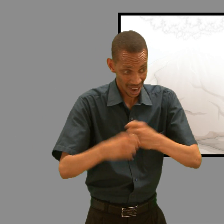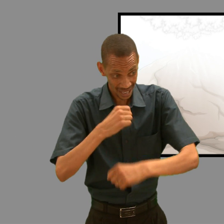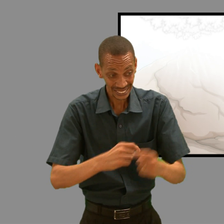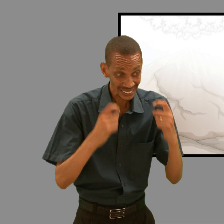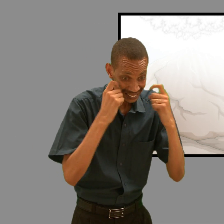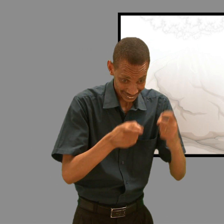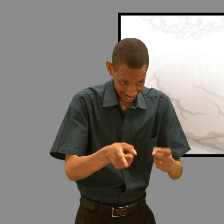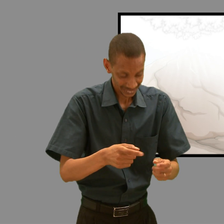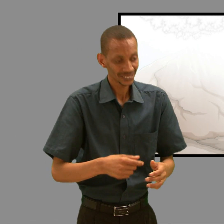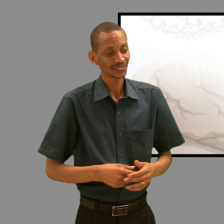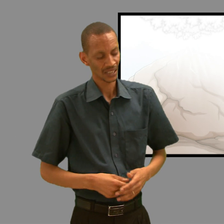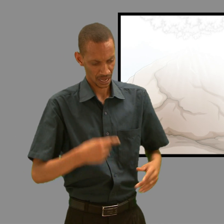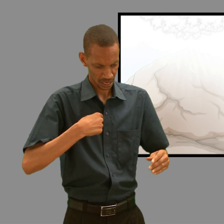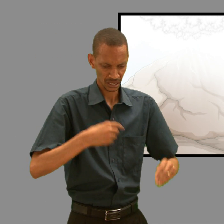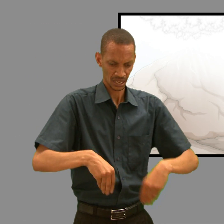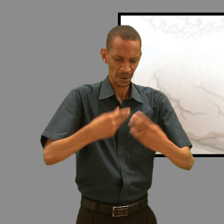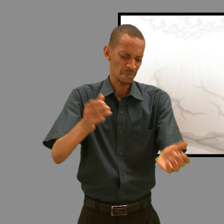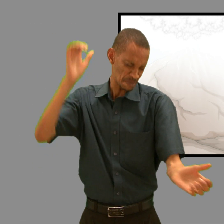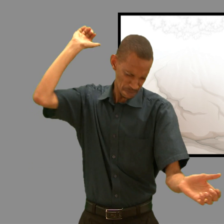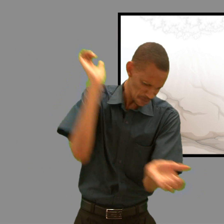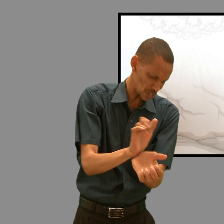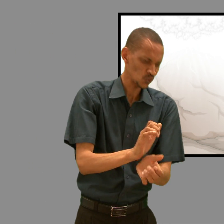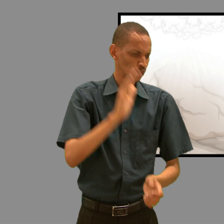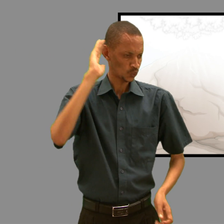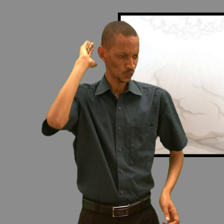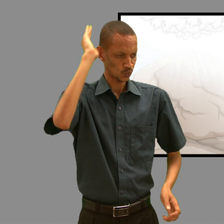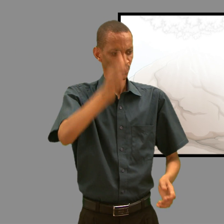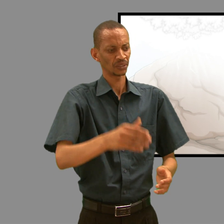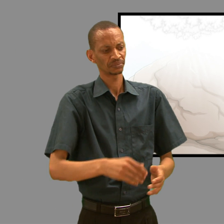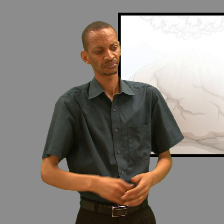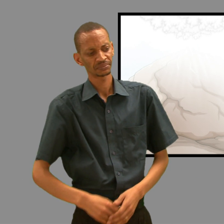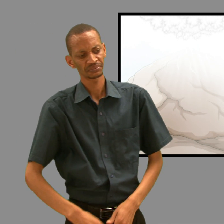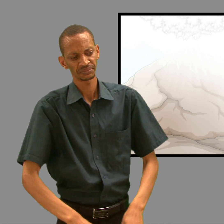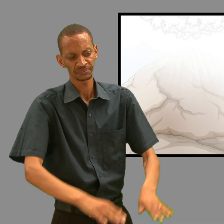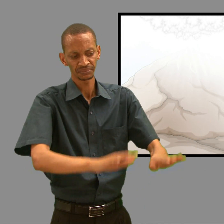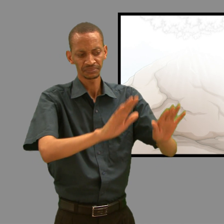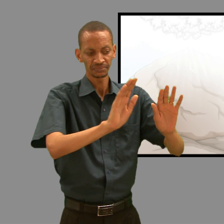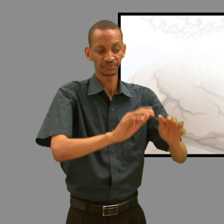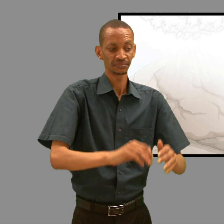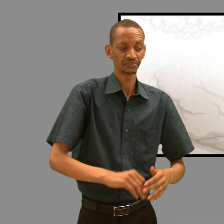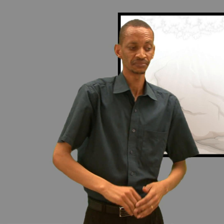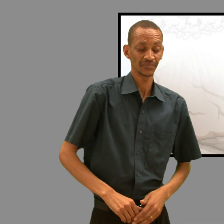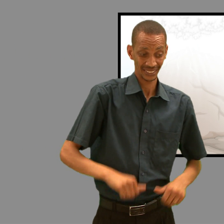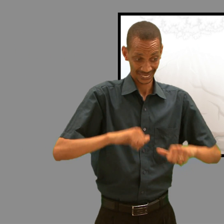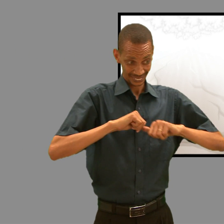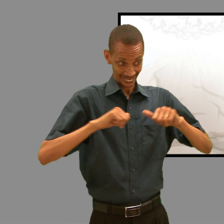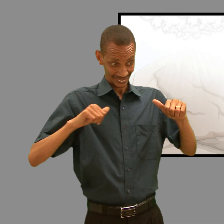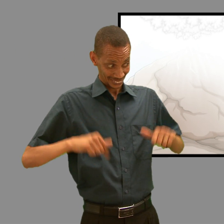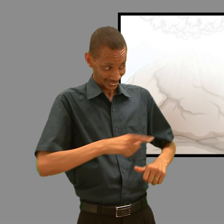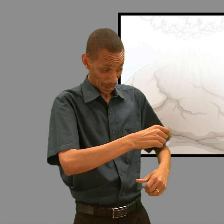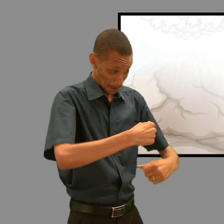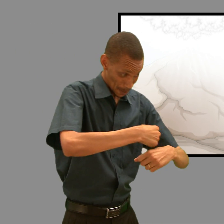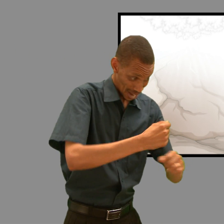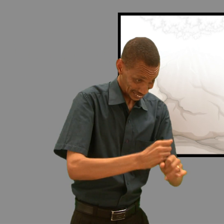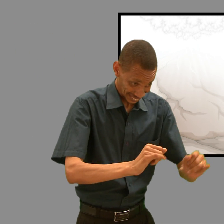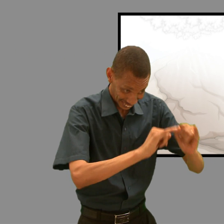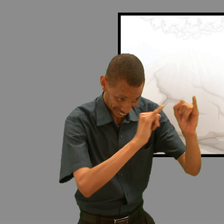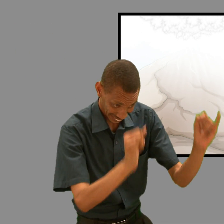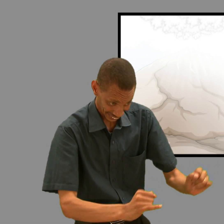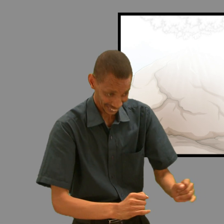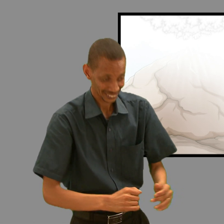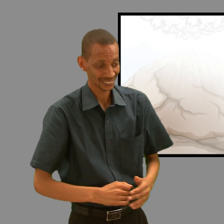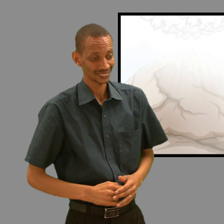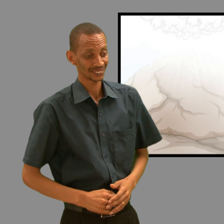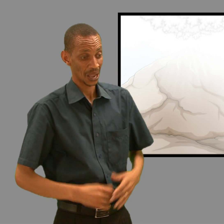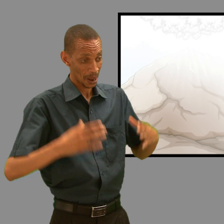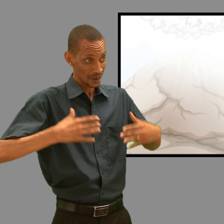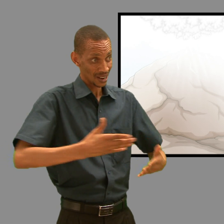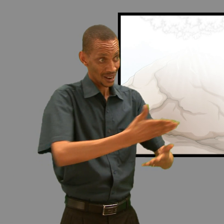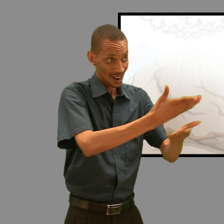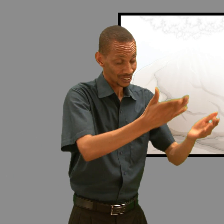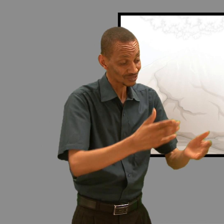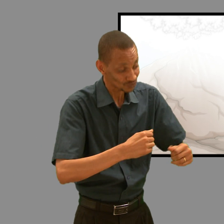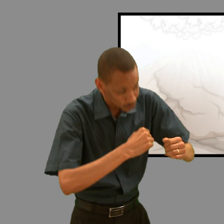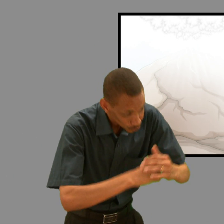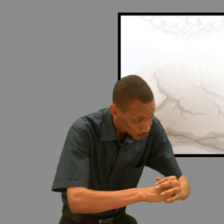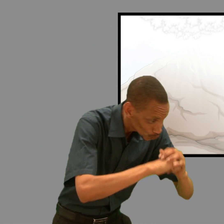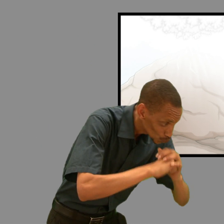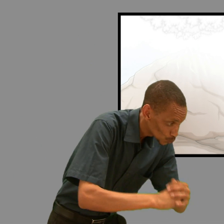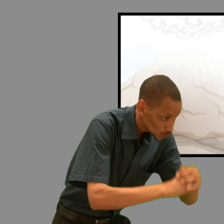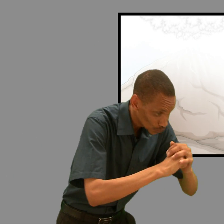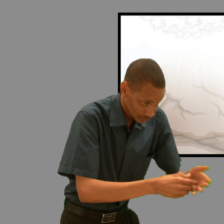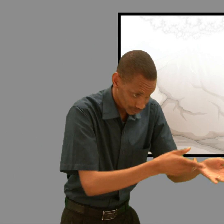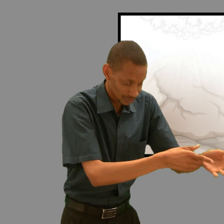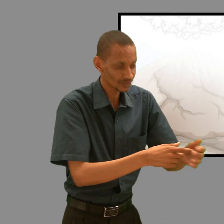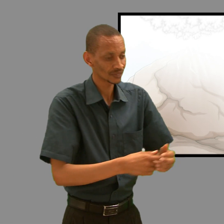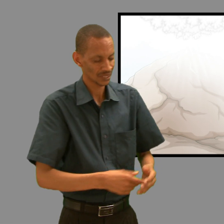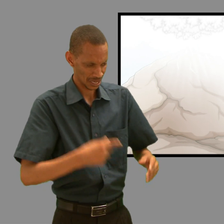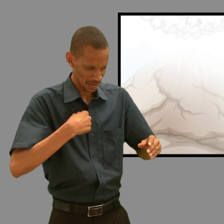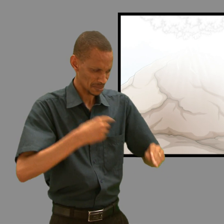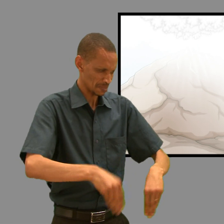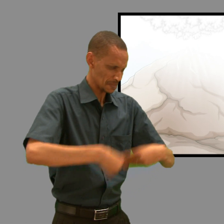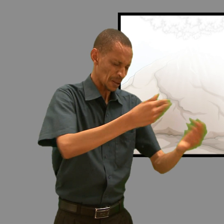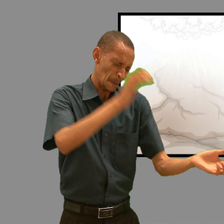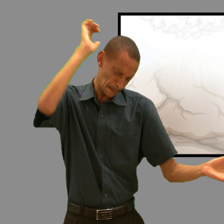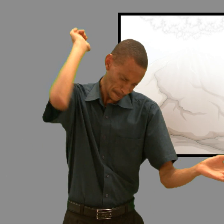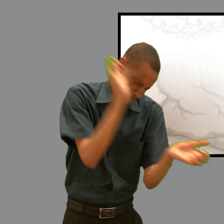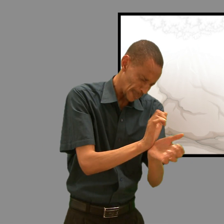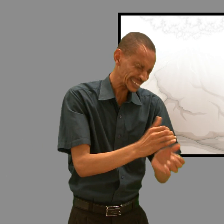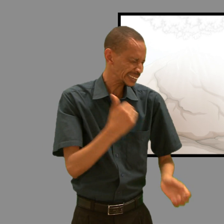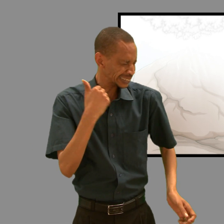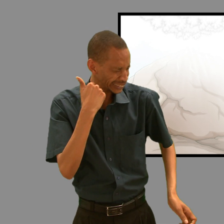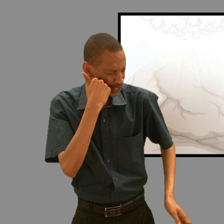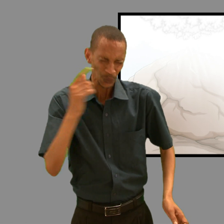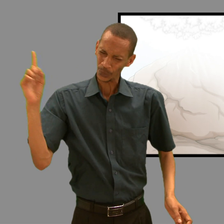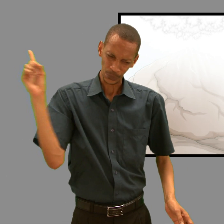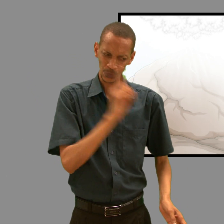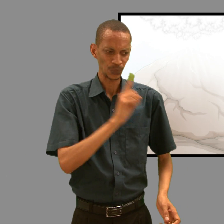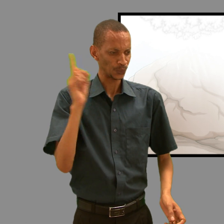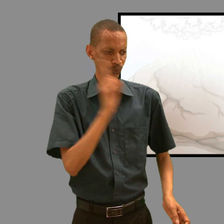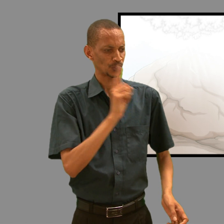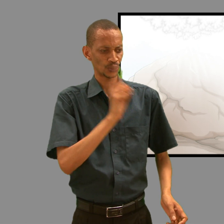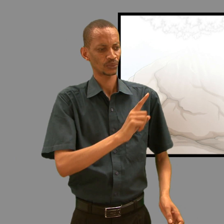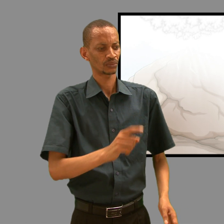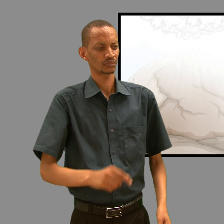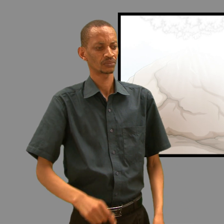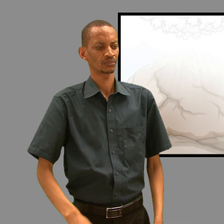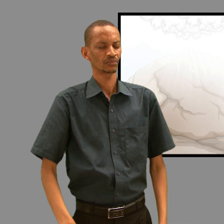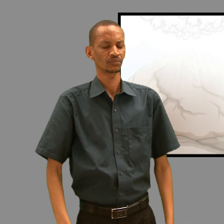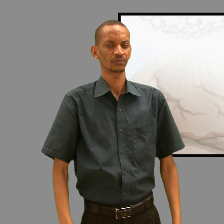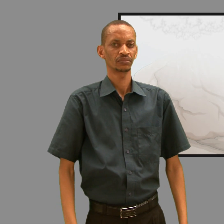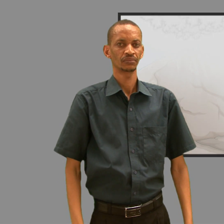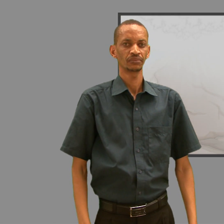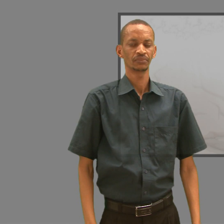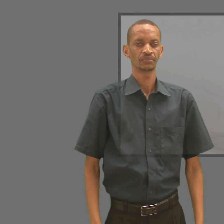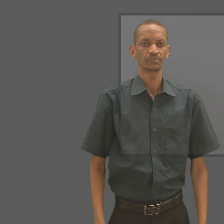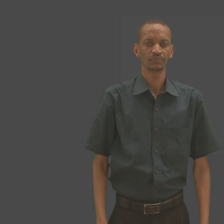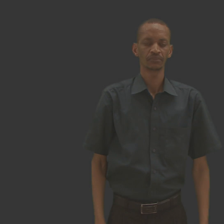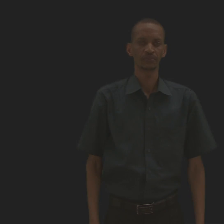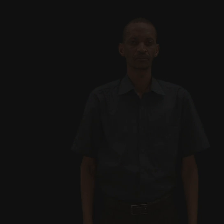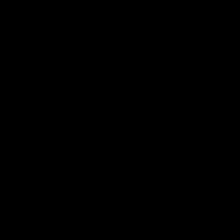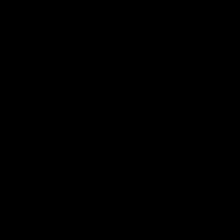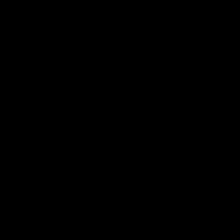And the LORD sent a plague on the people because of what they had done with the calf that Aaron had made.